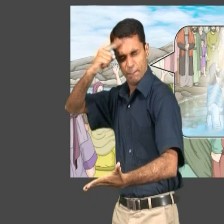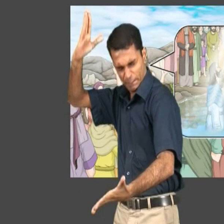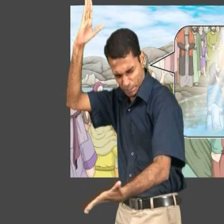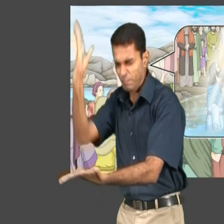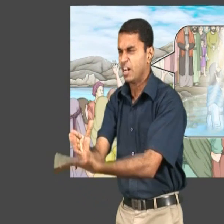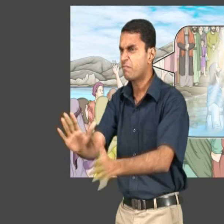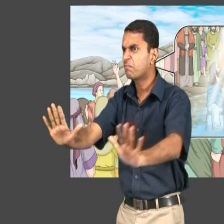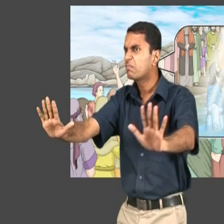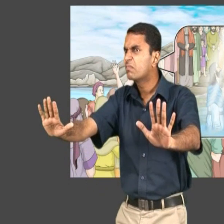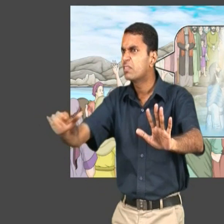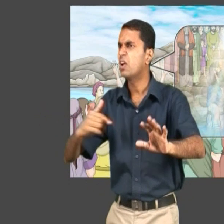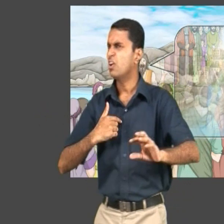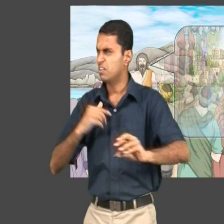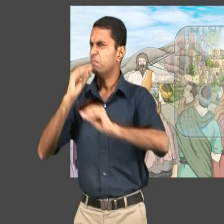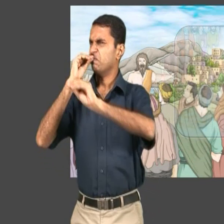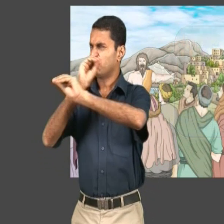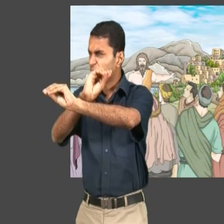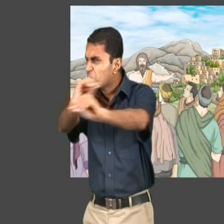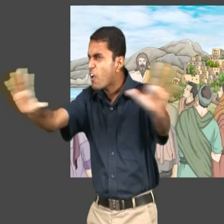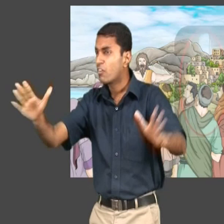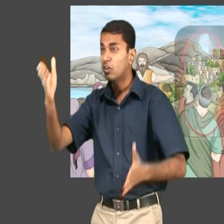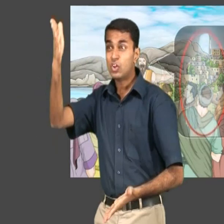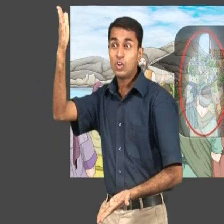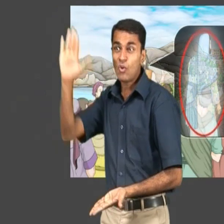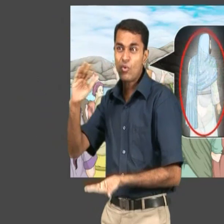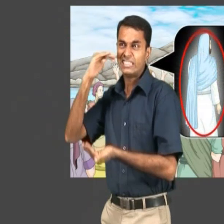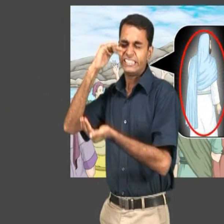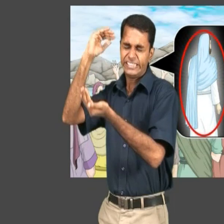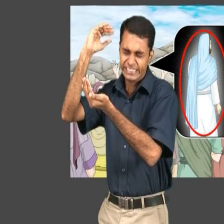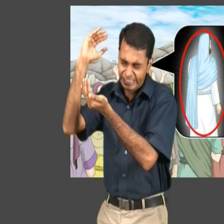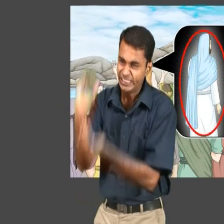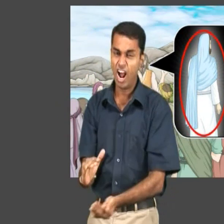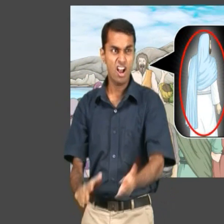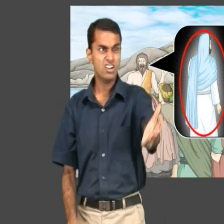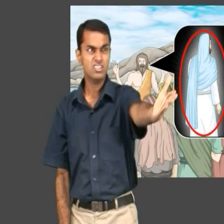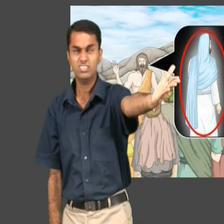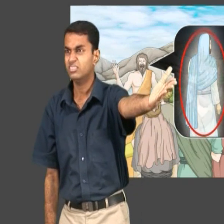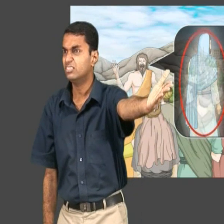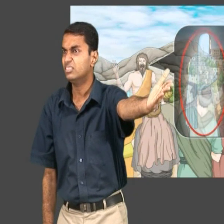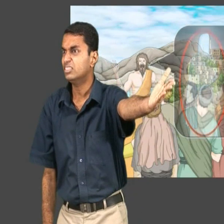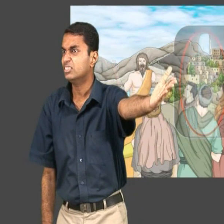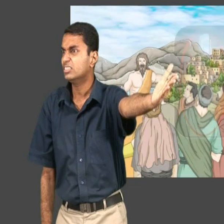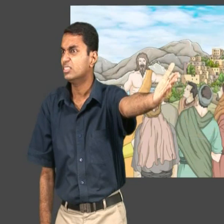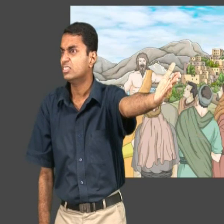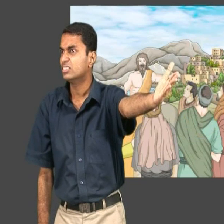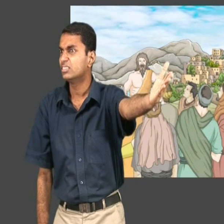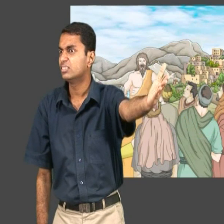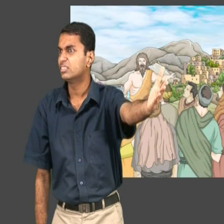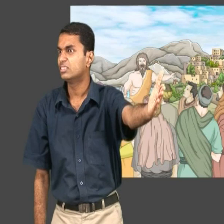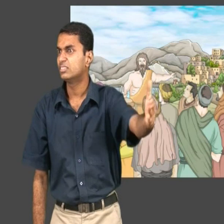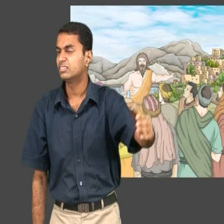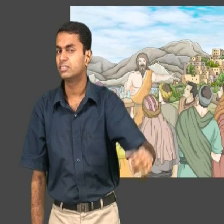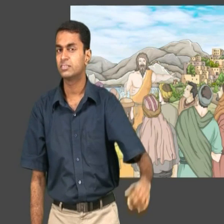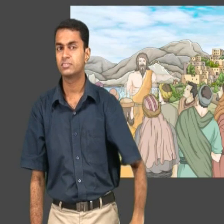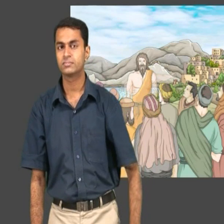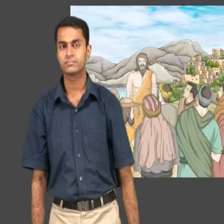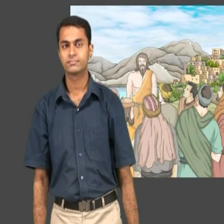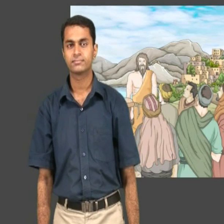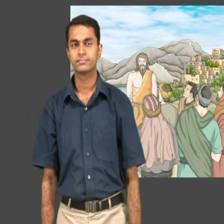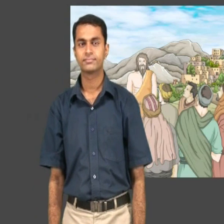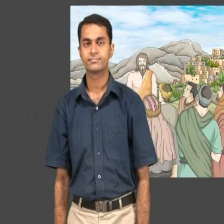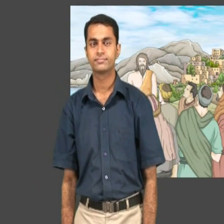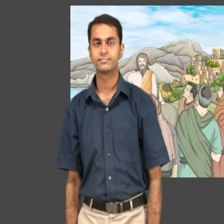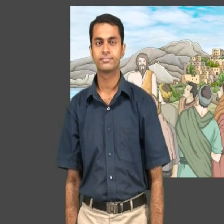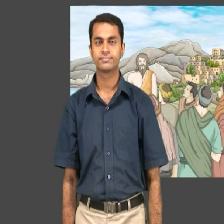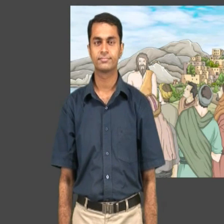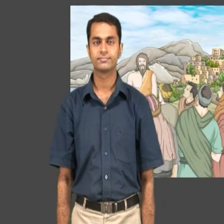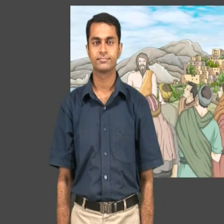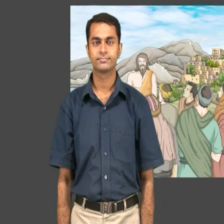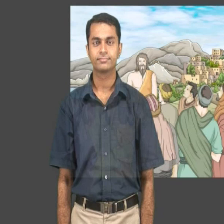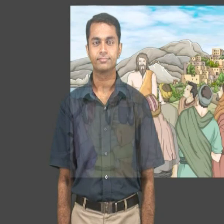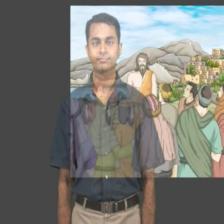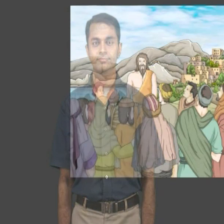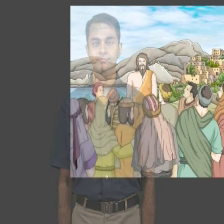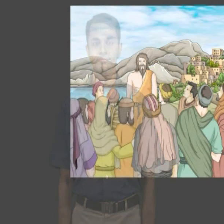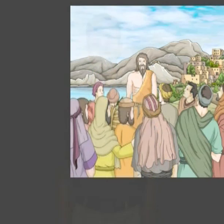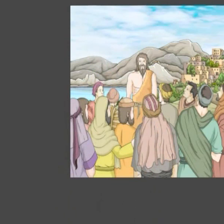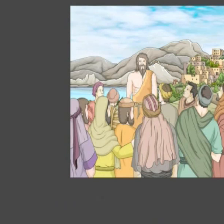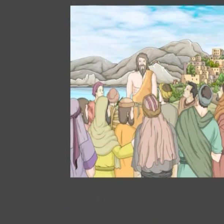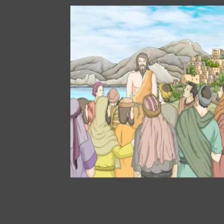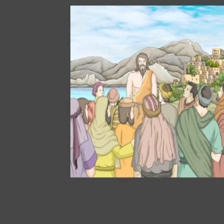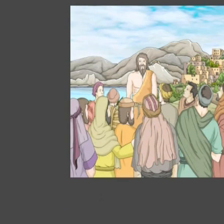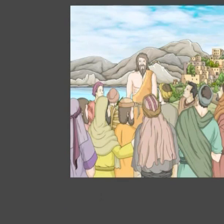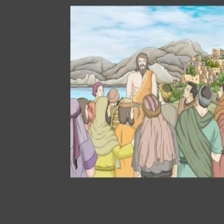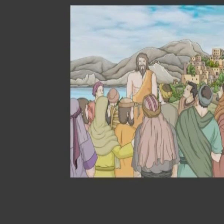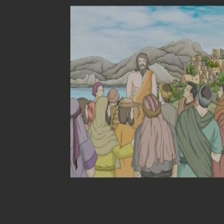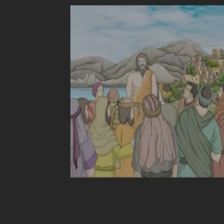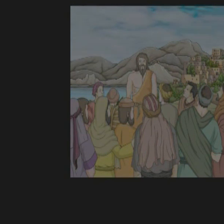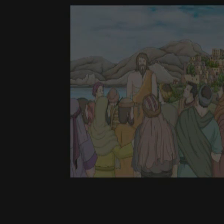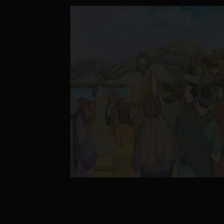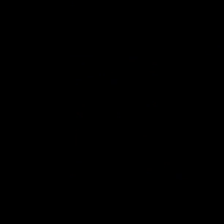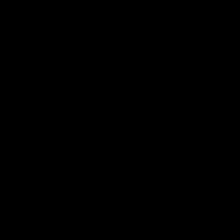I have seen and testified that this is the Son of God.”